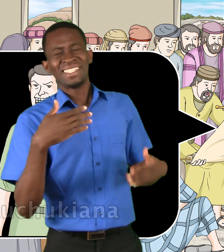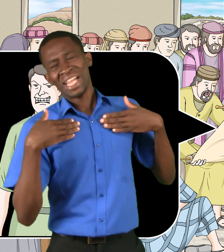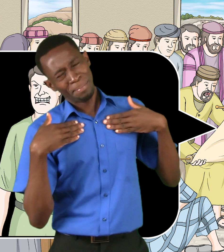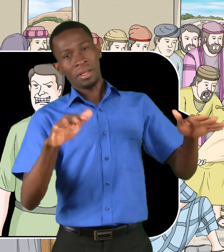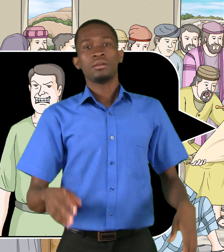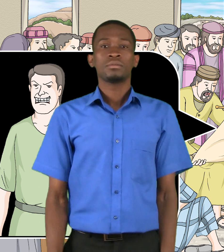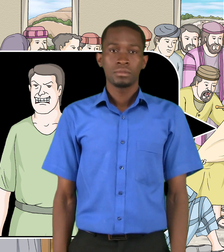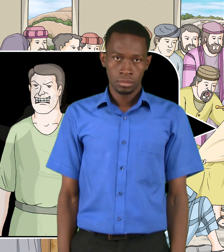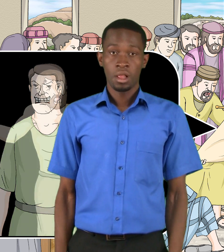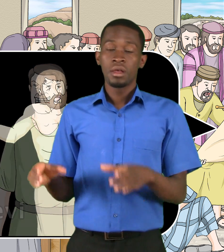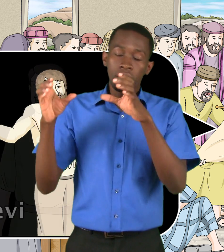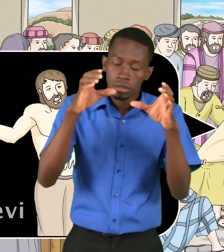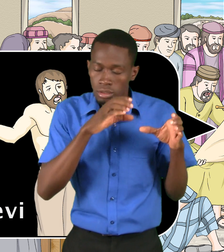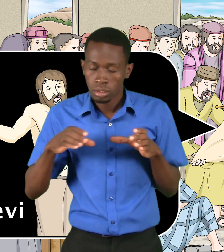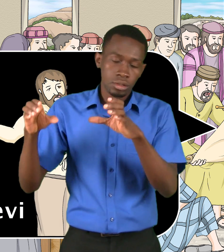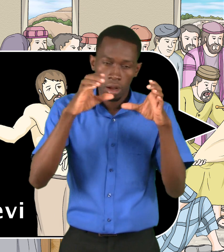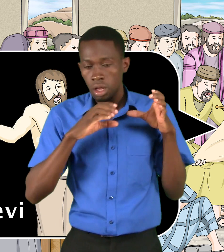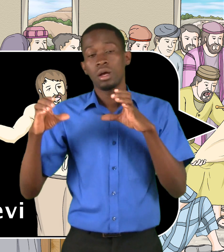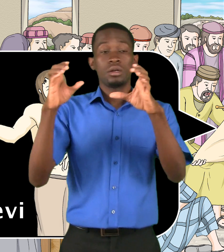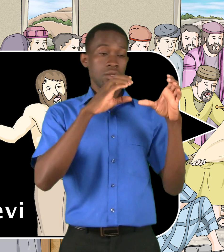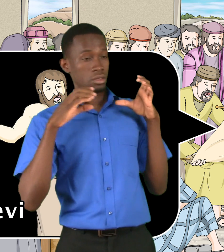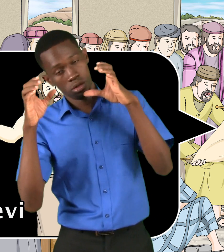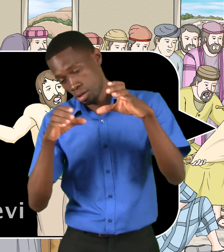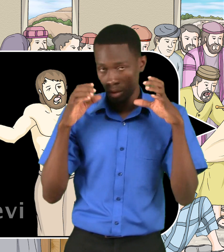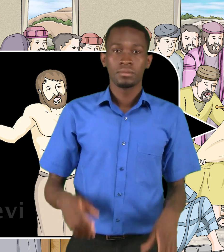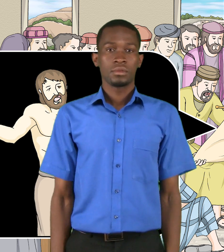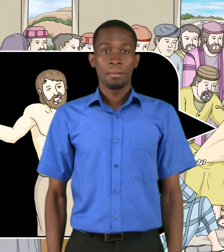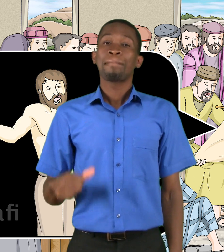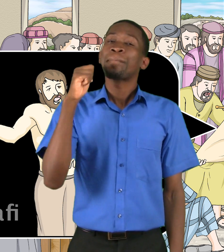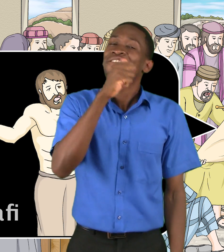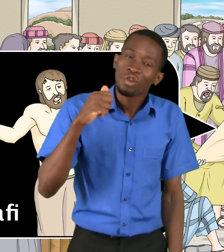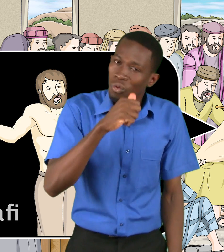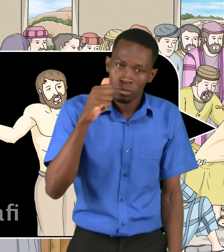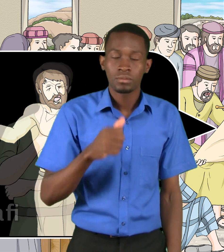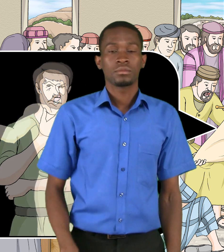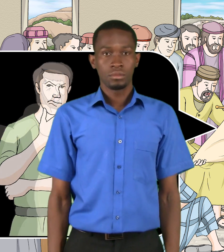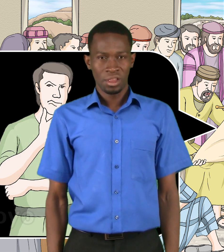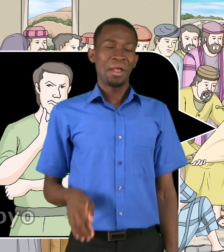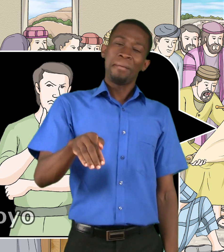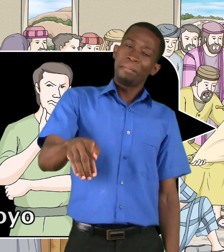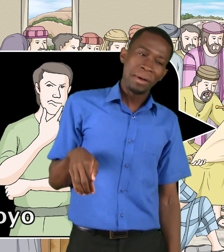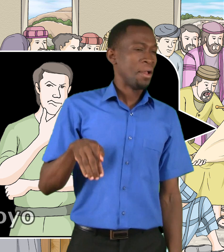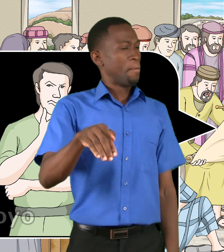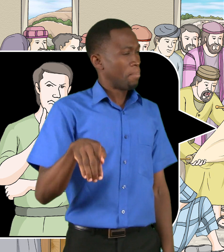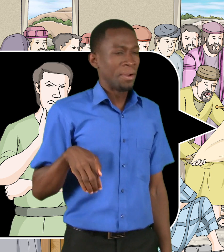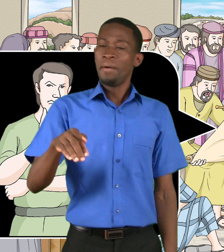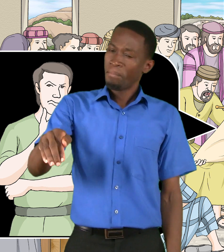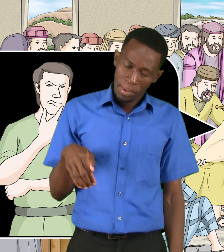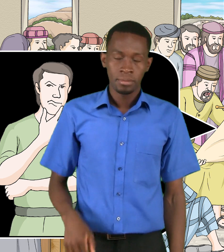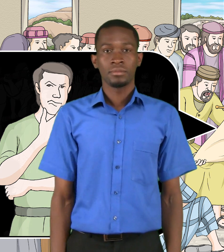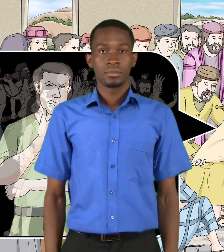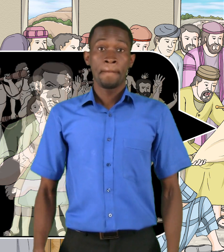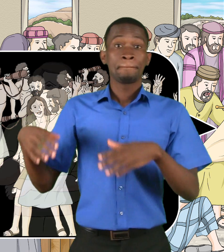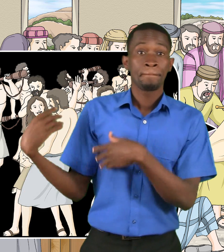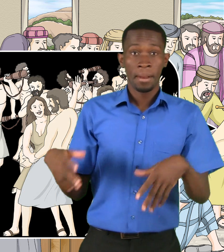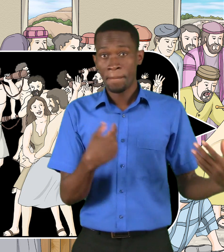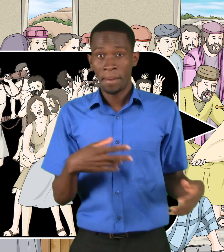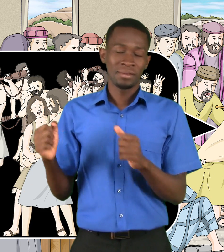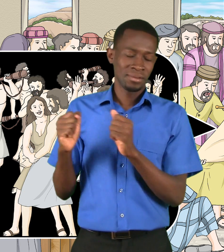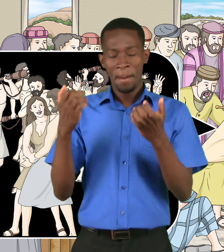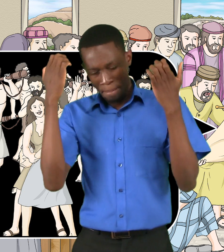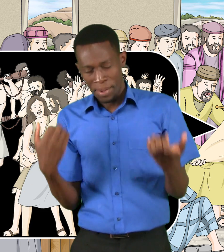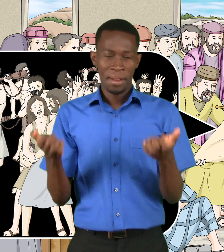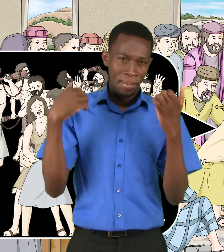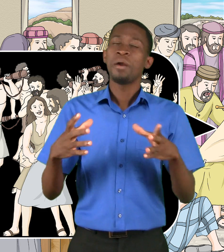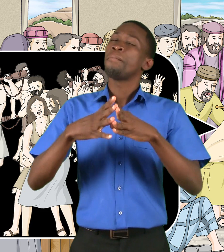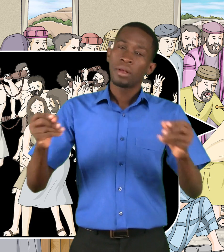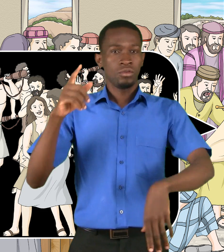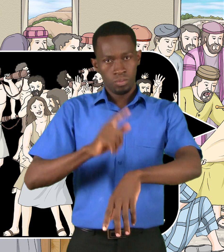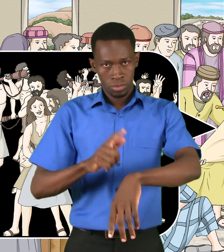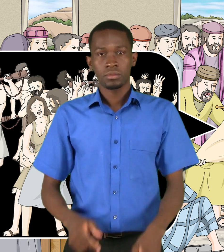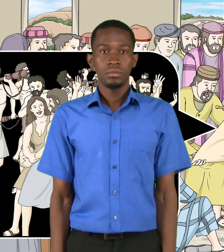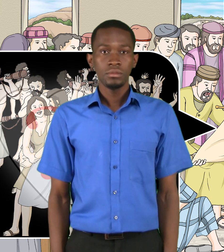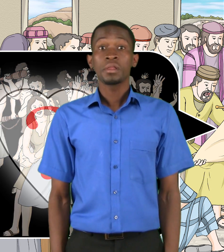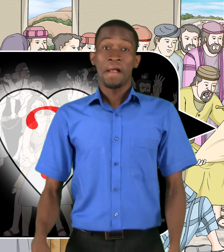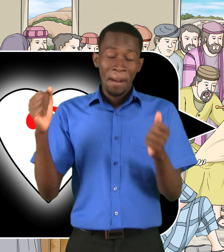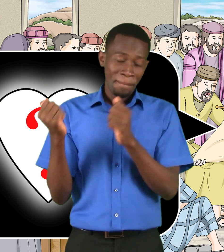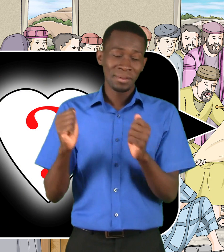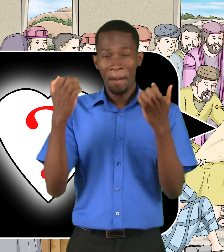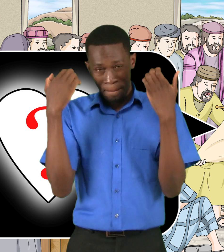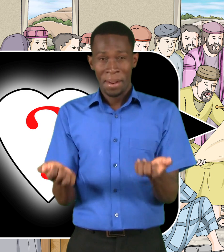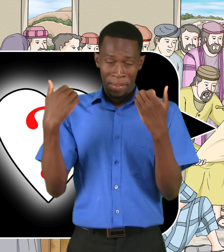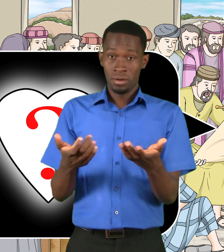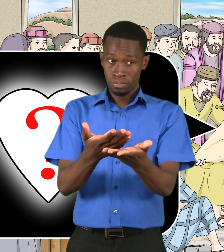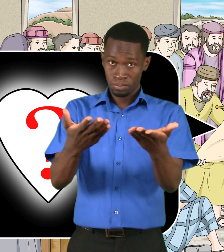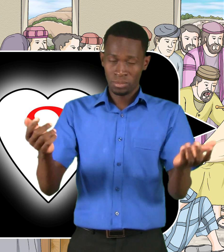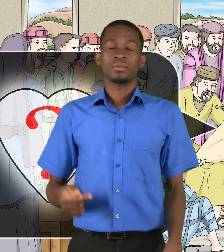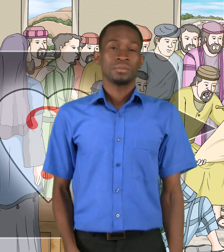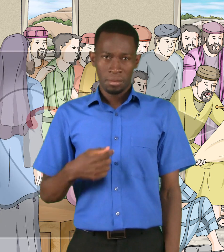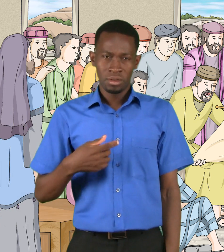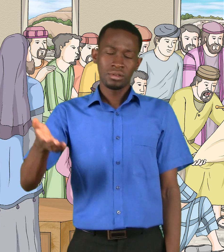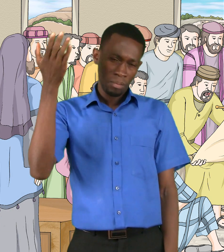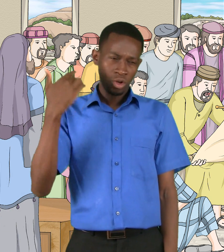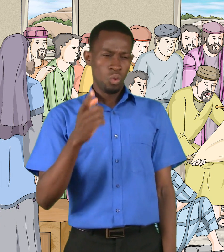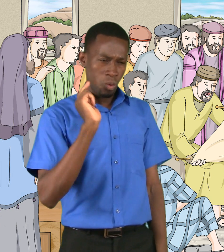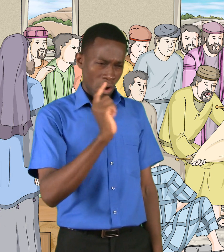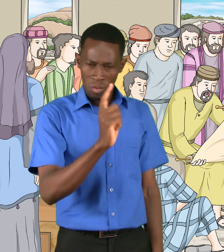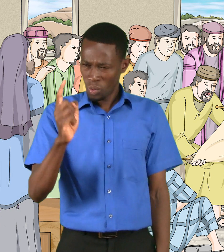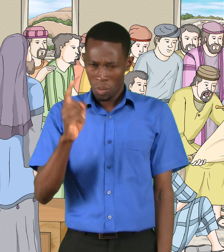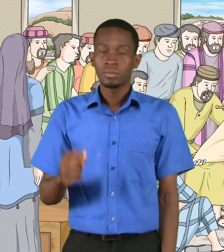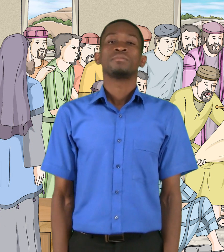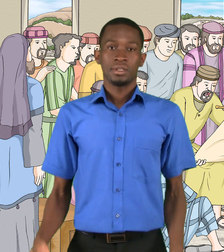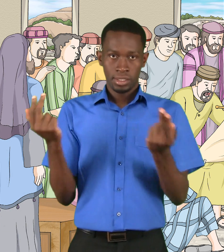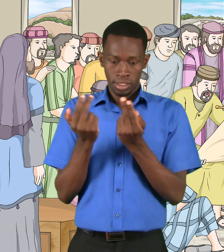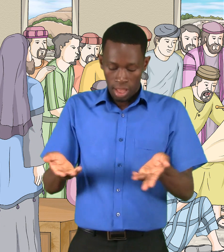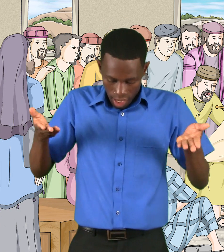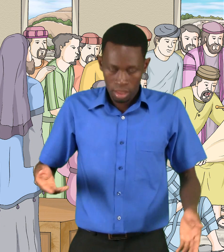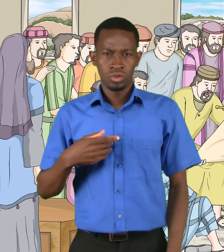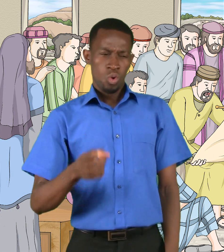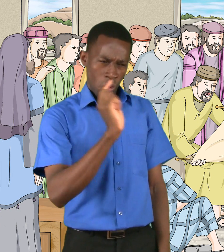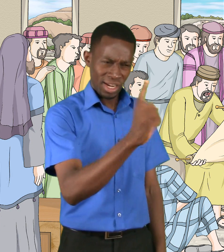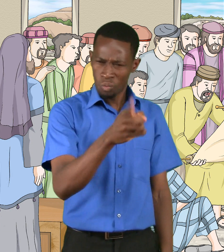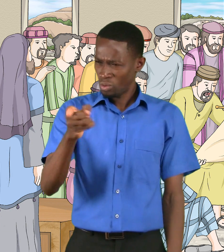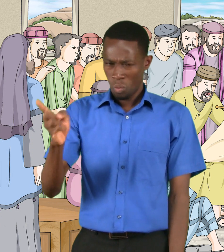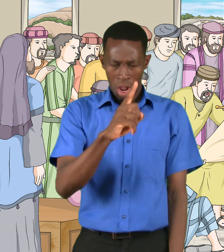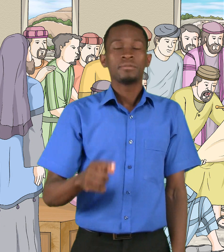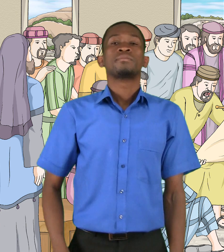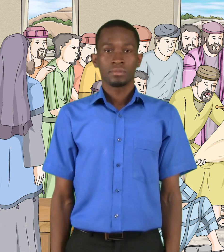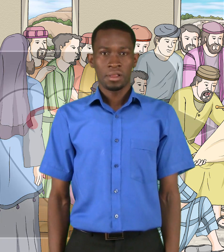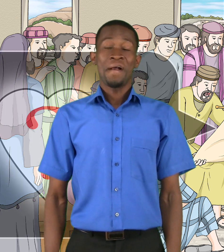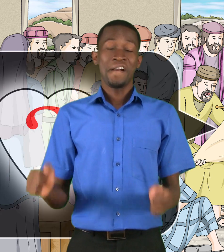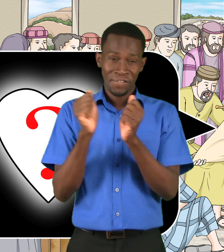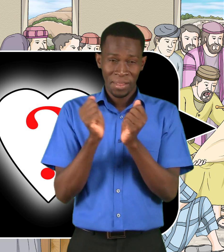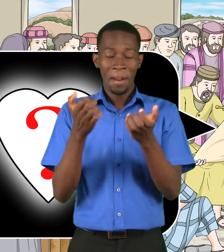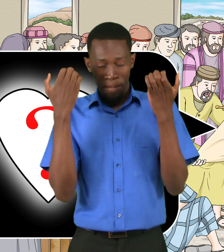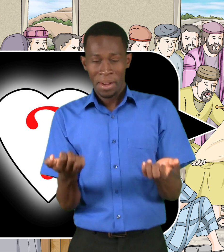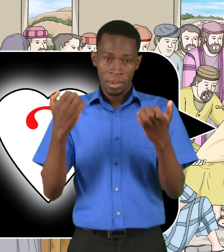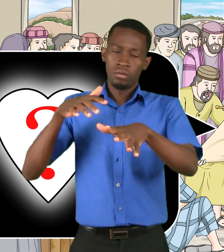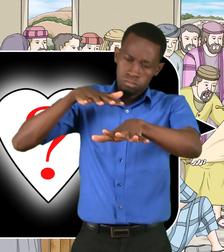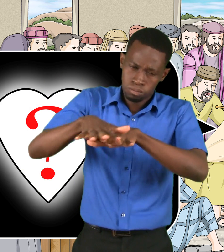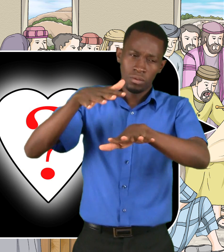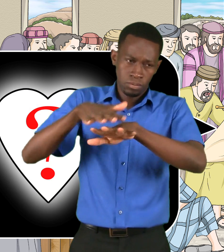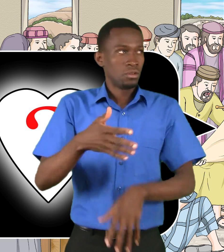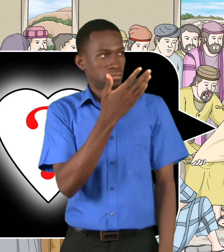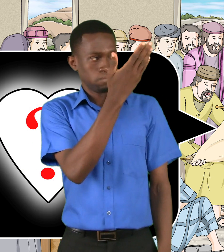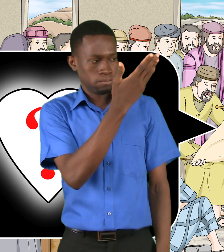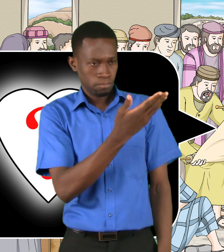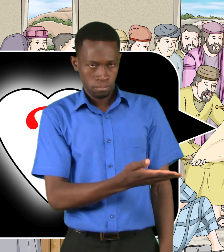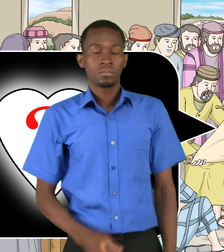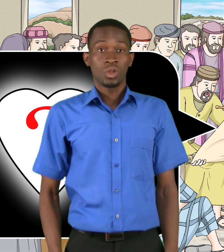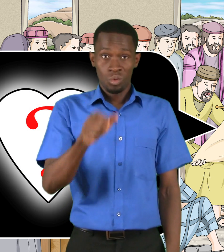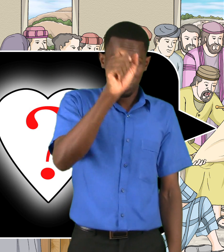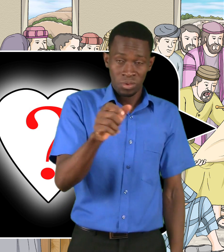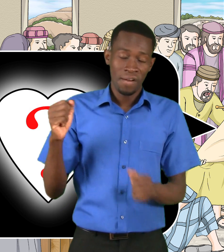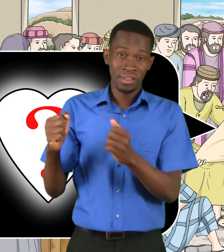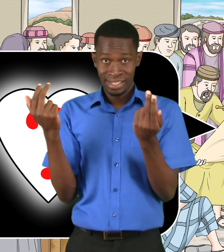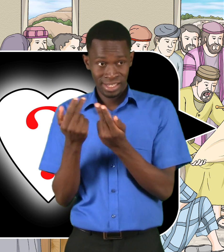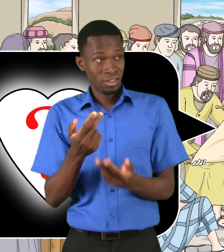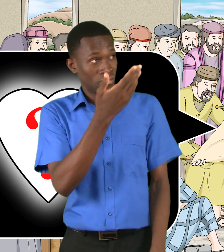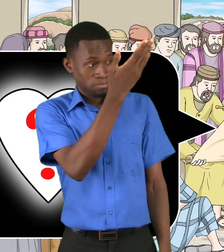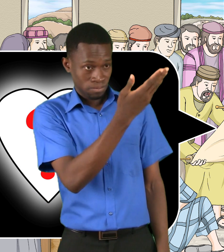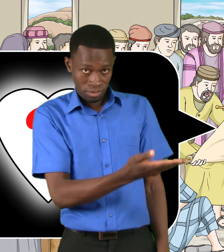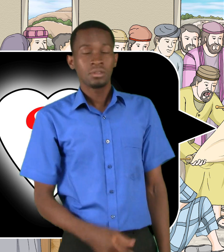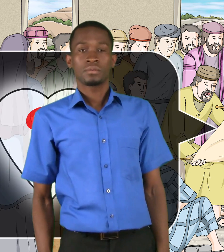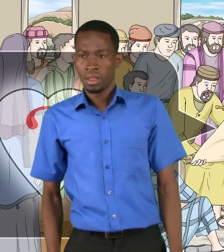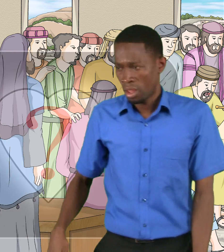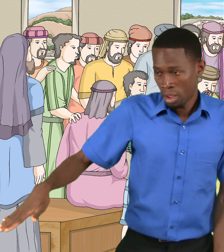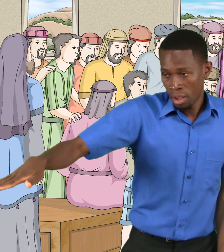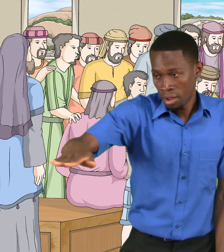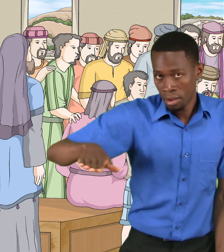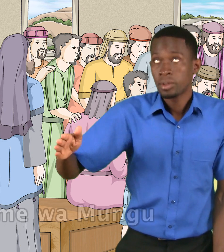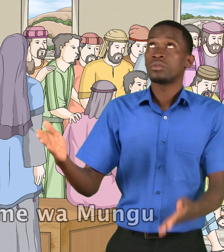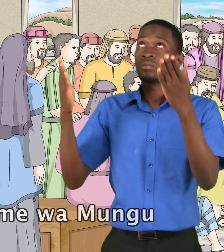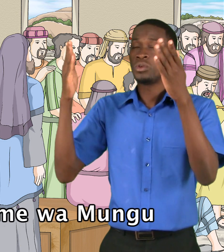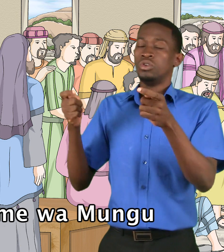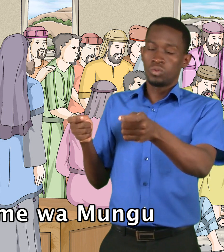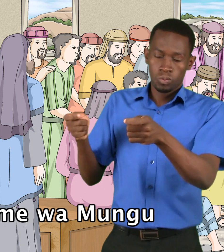drunkenness, orgies, and the like. I warn you, as I did before, that those who practice such things will not inherit the kingdom of God.